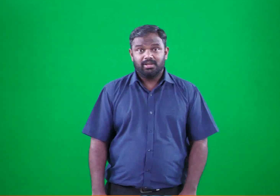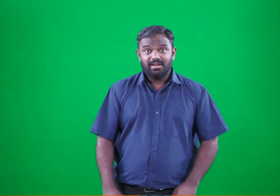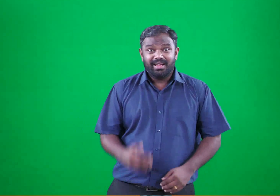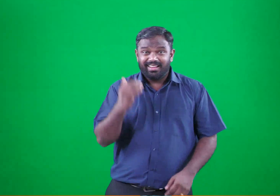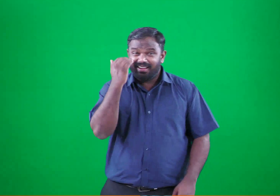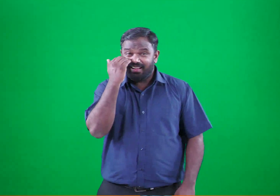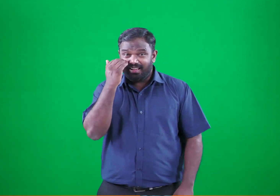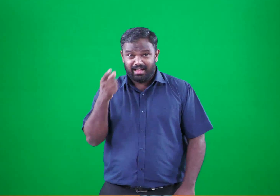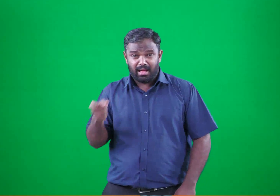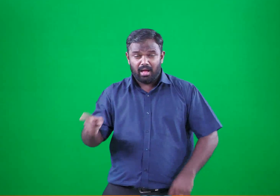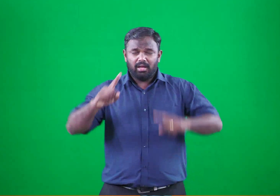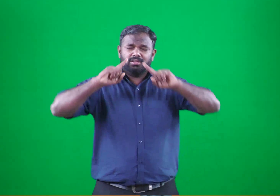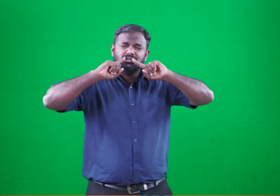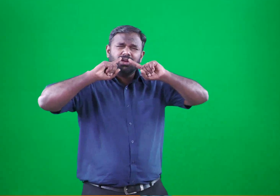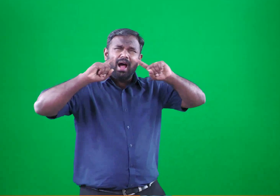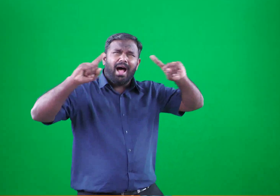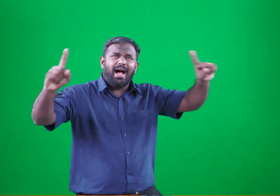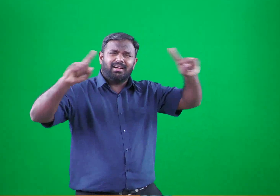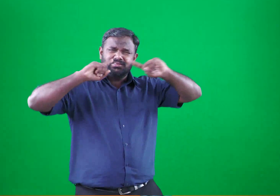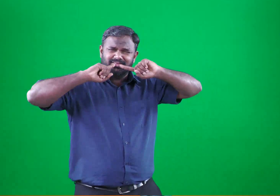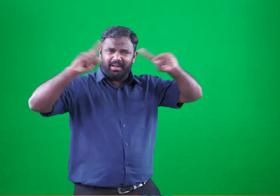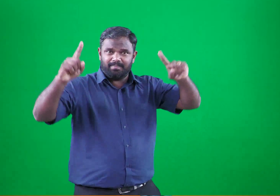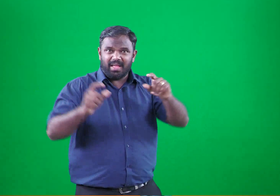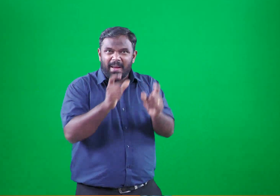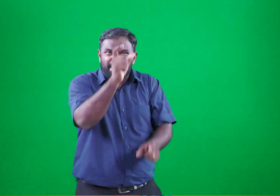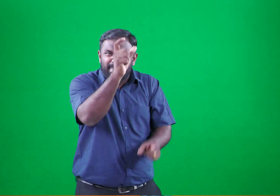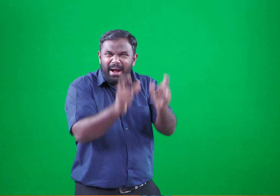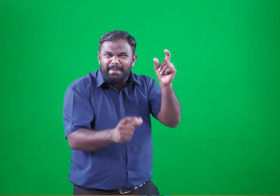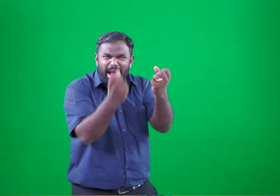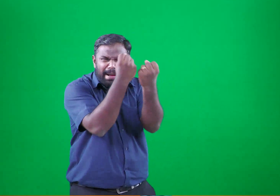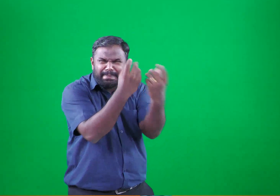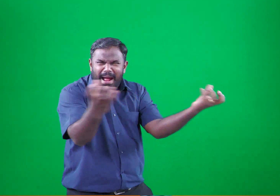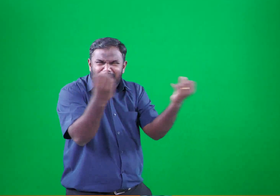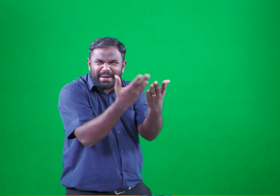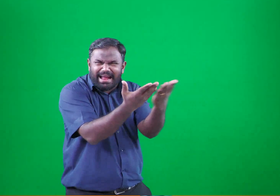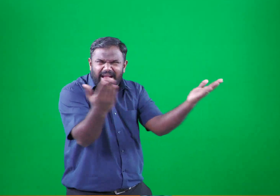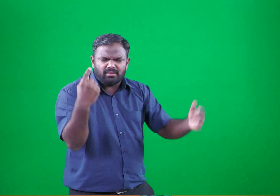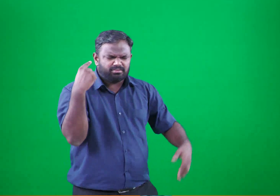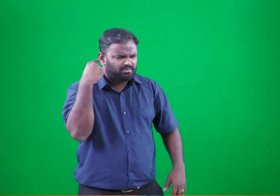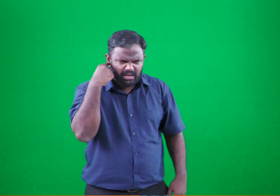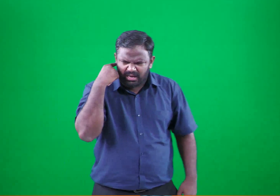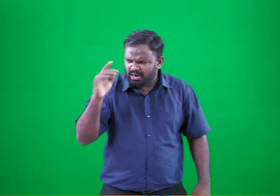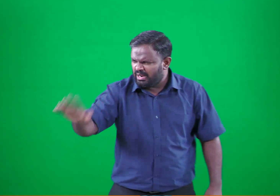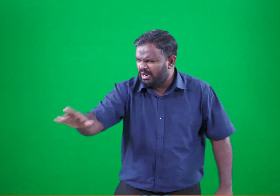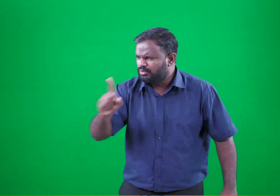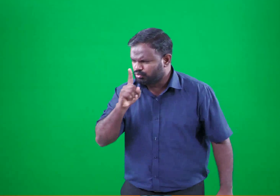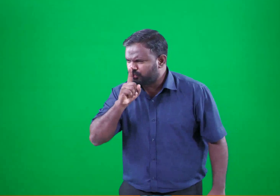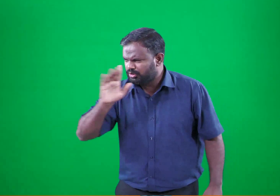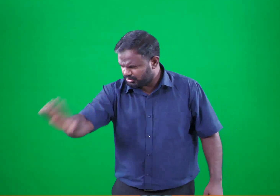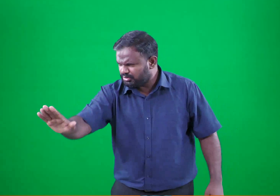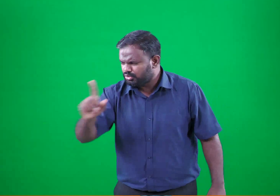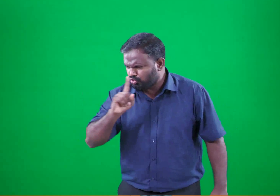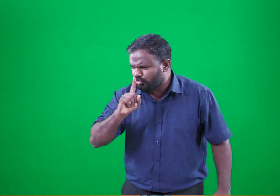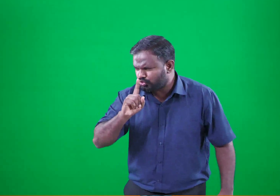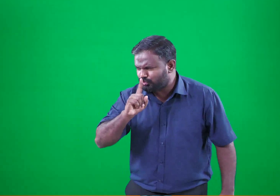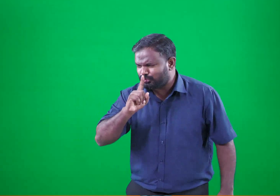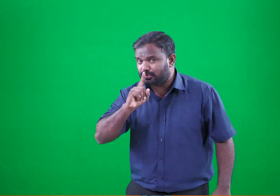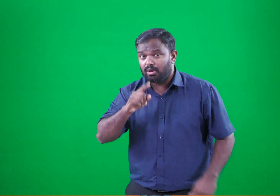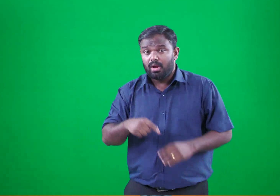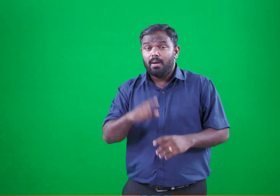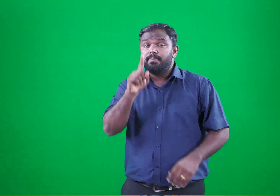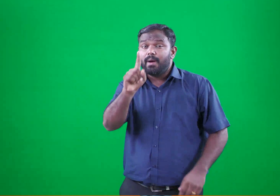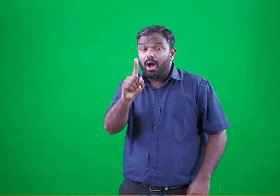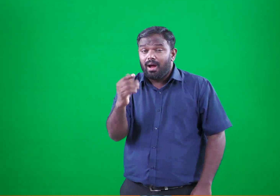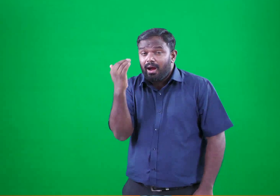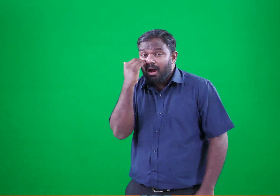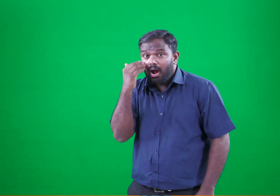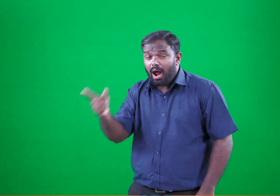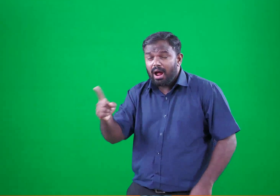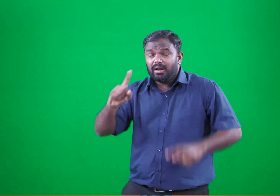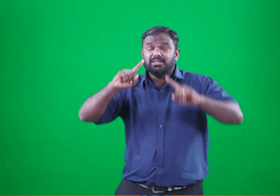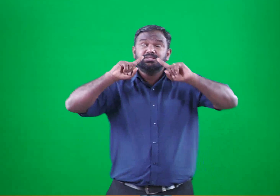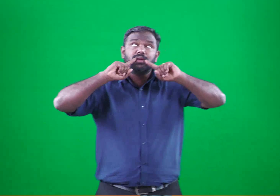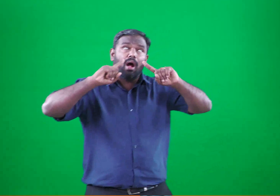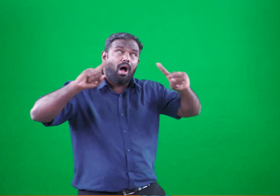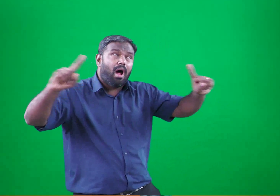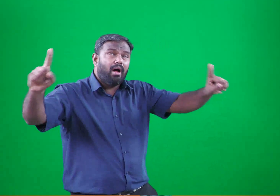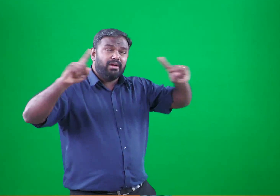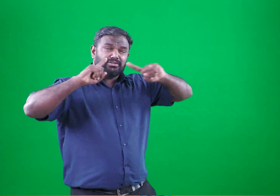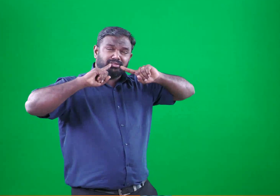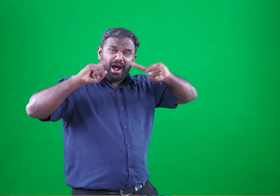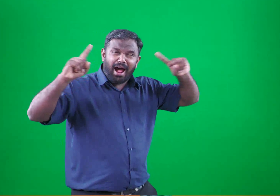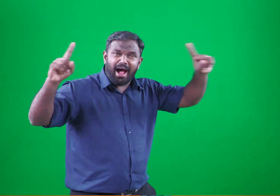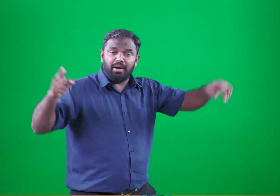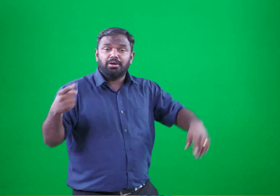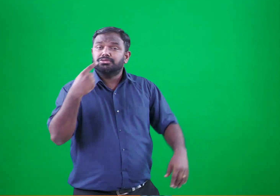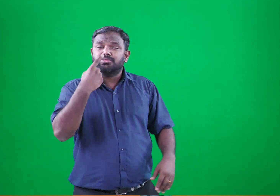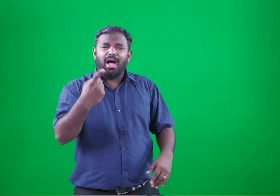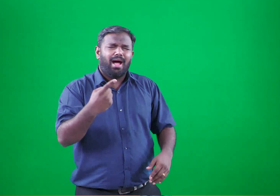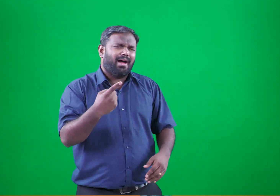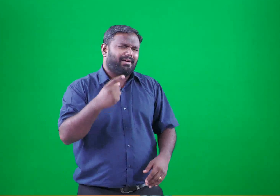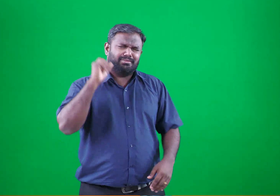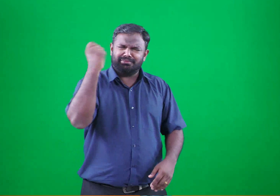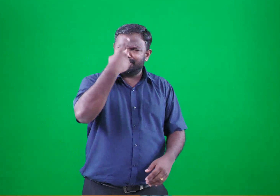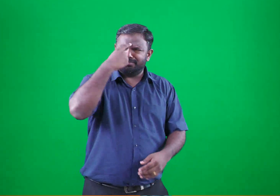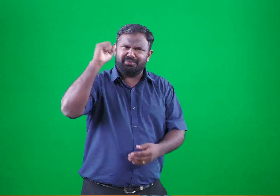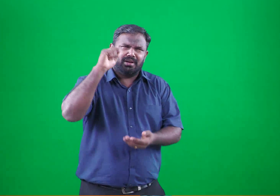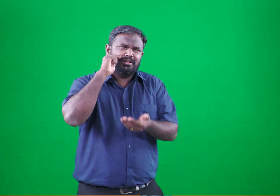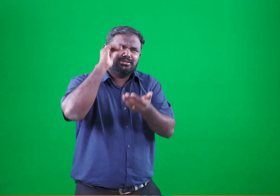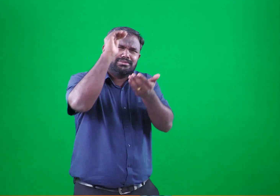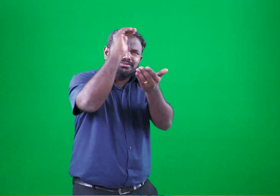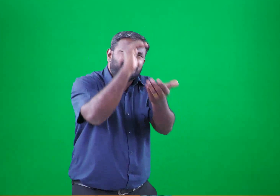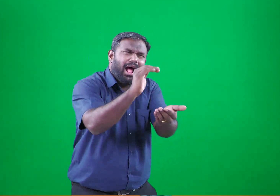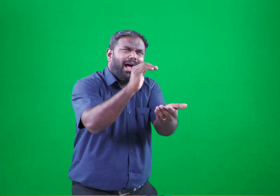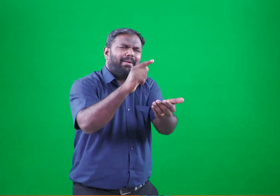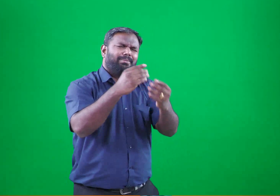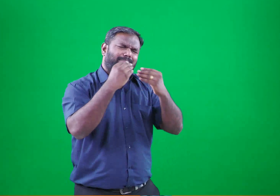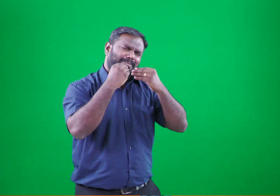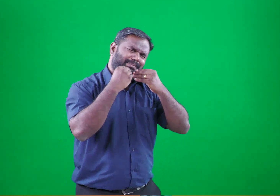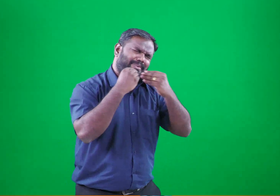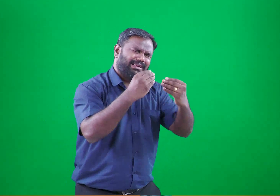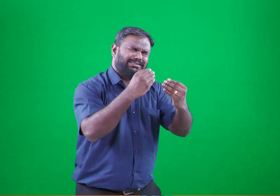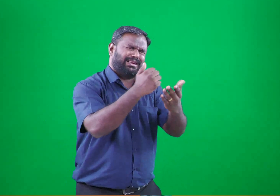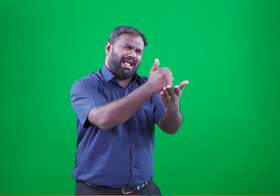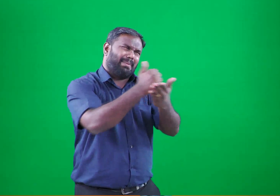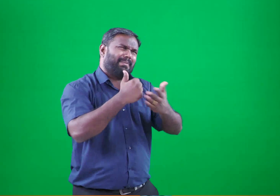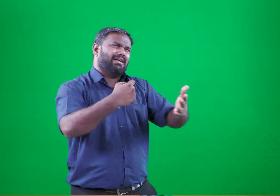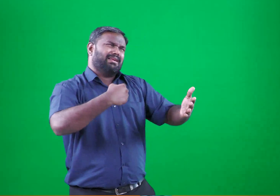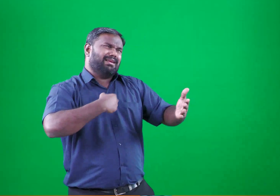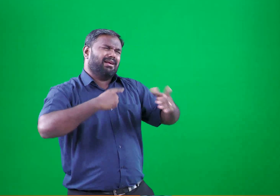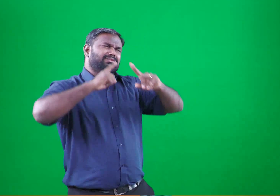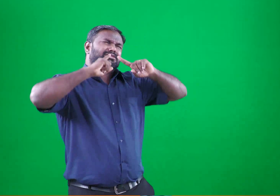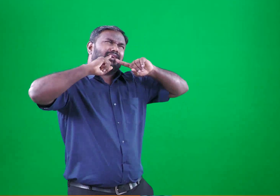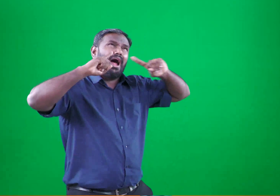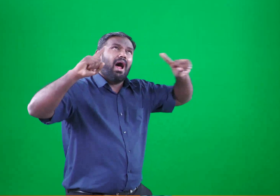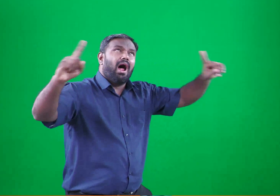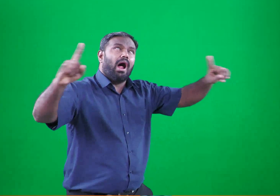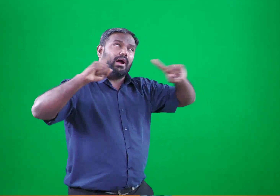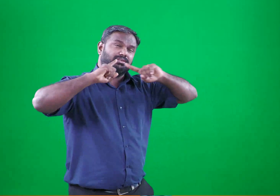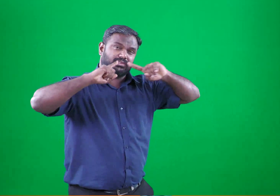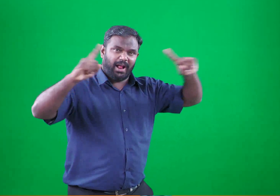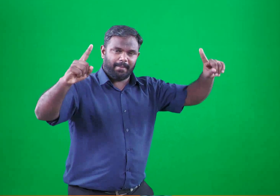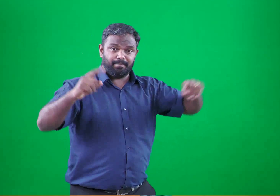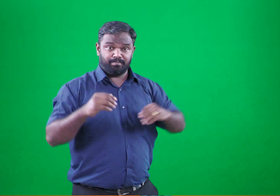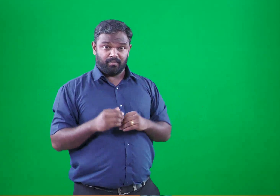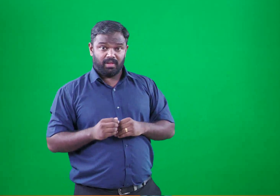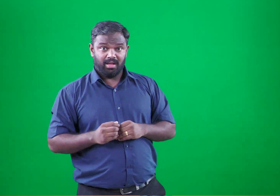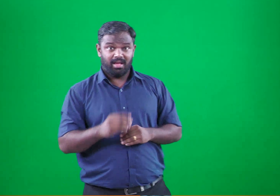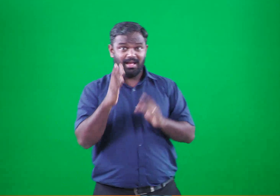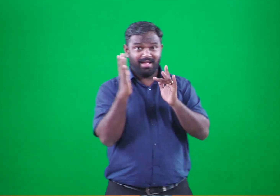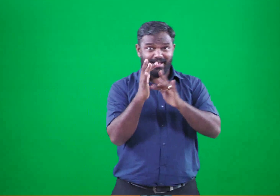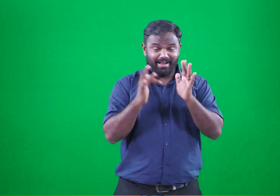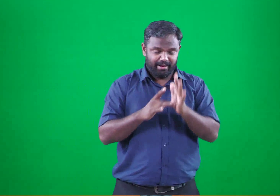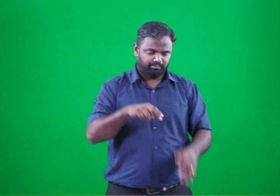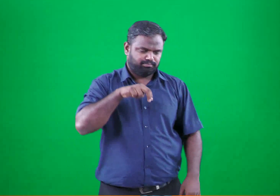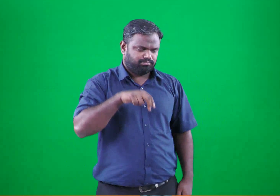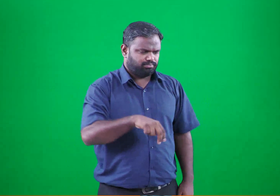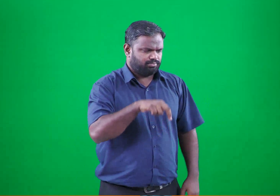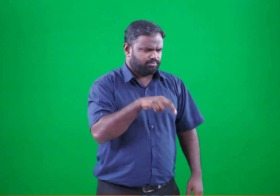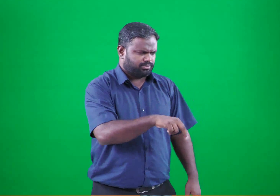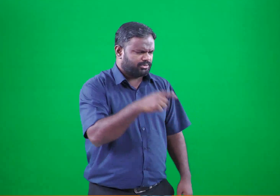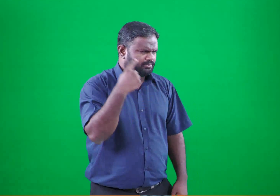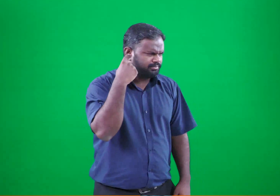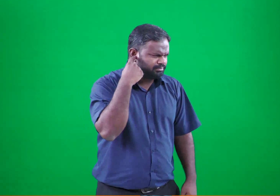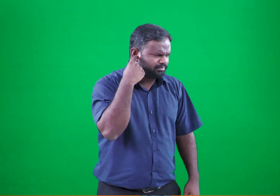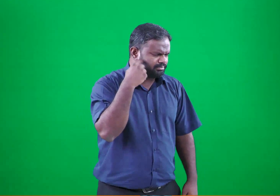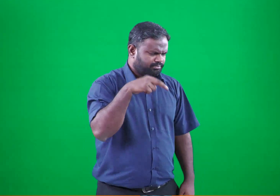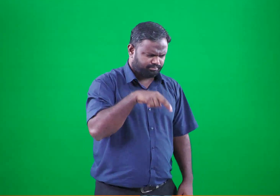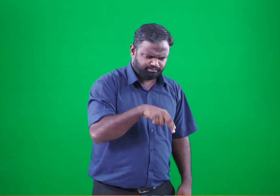Many people admonished him to be silent, but he cried out all the louder, "Son of David, have mercy on me!"